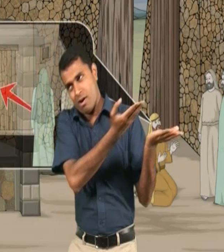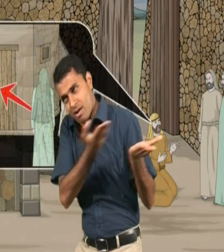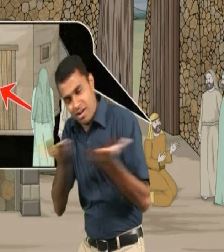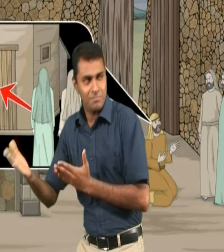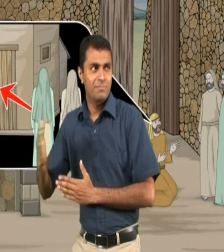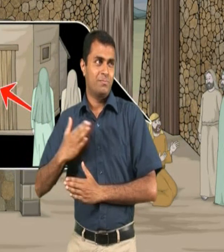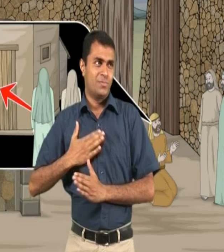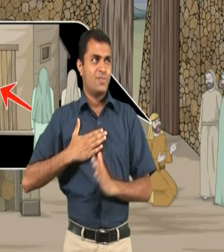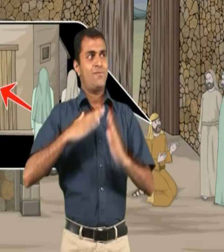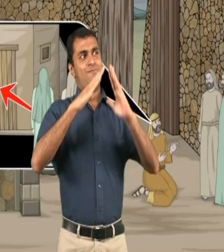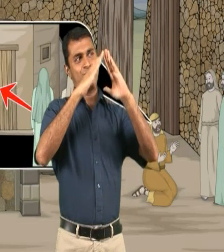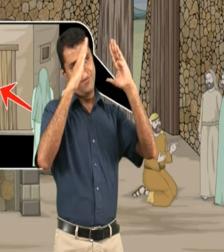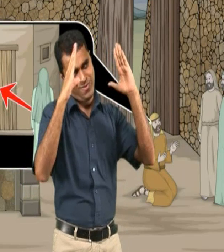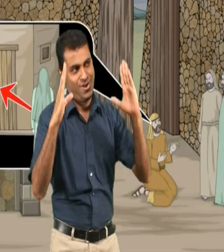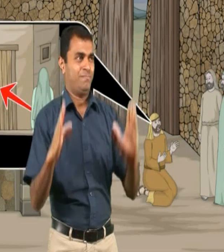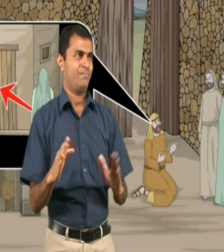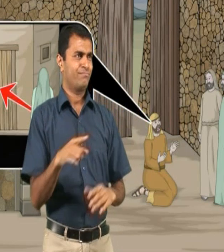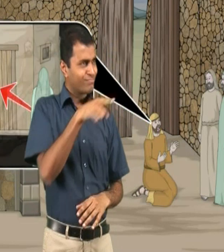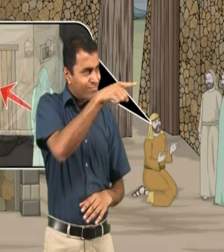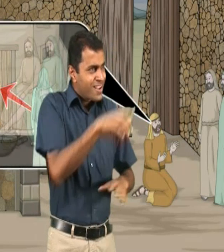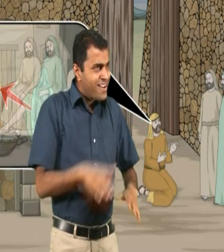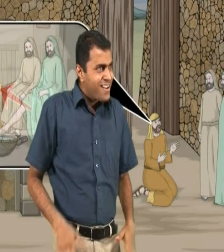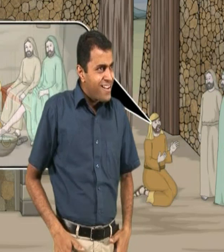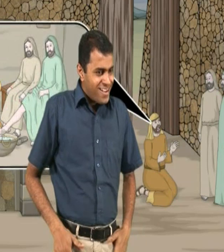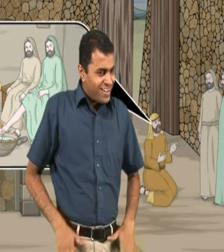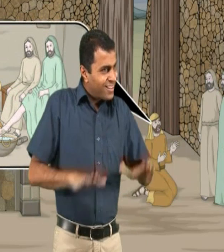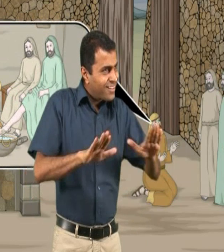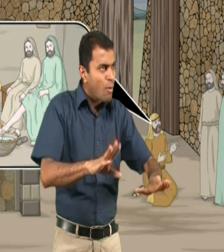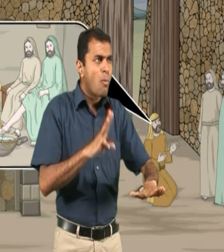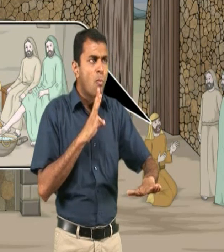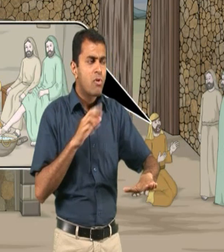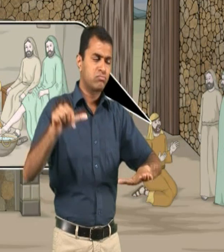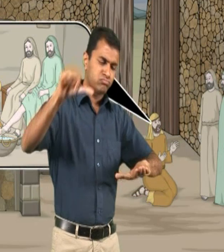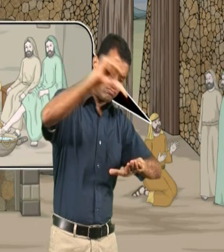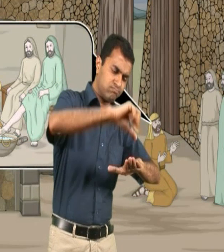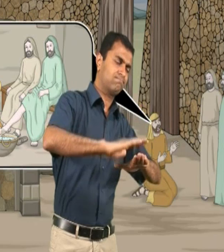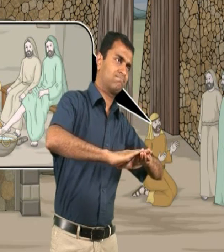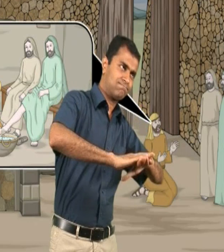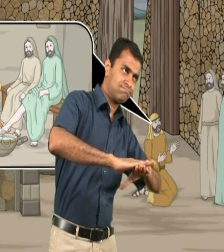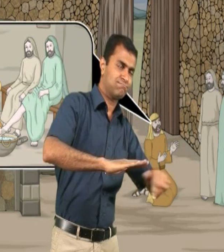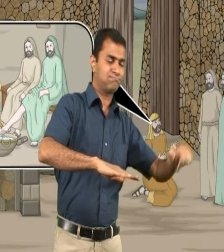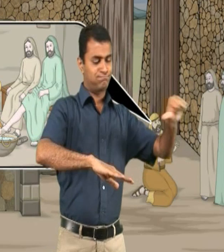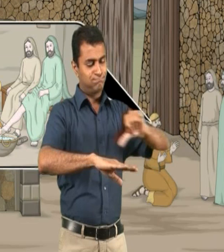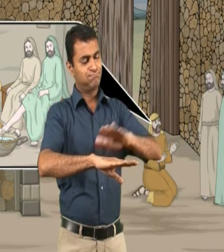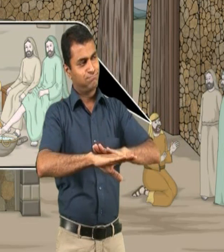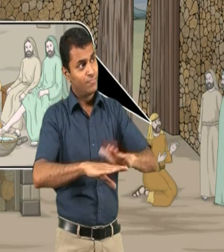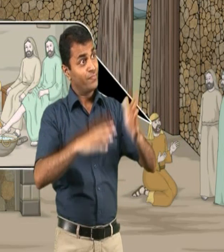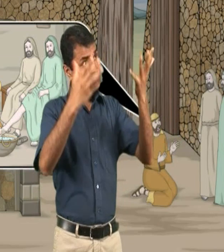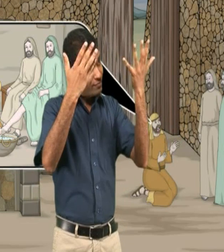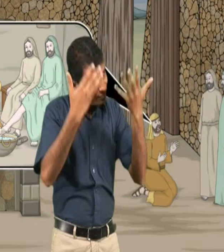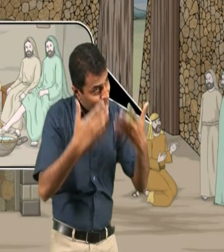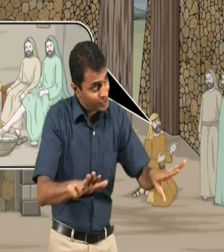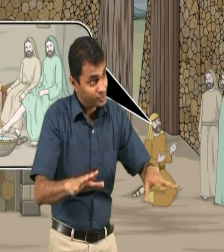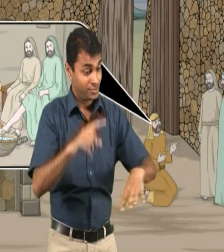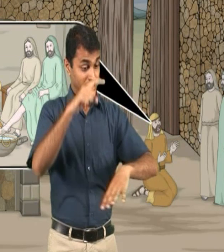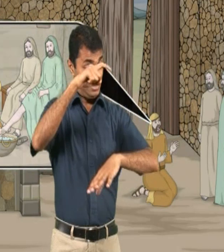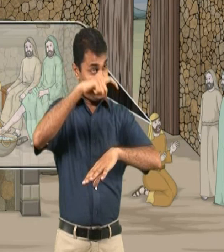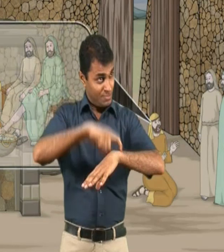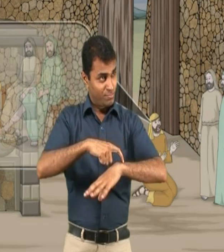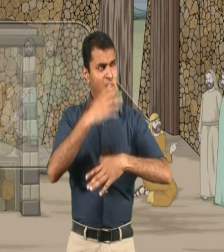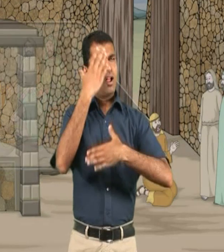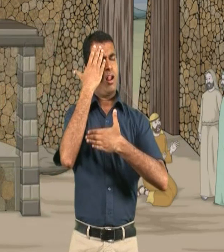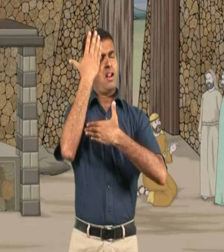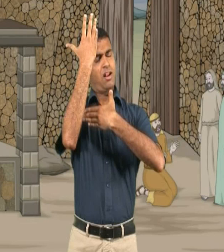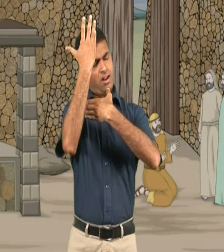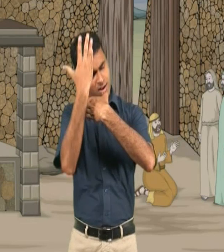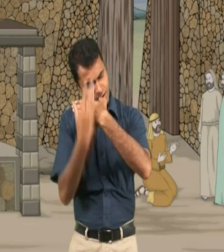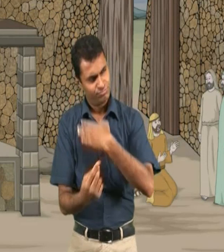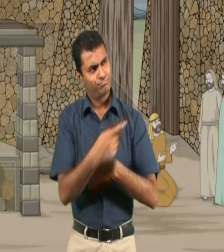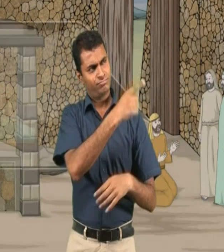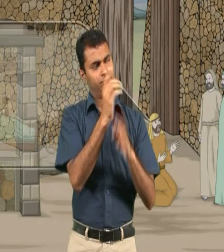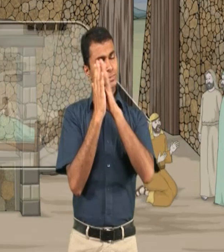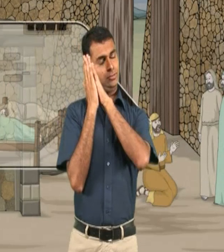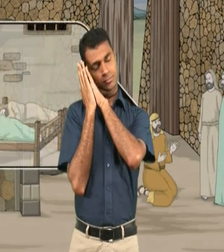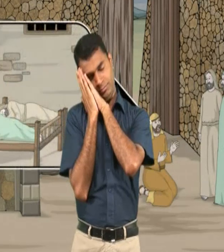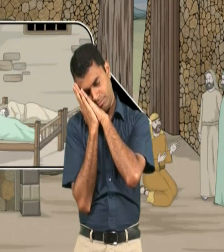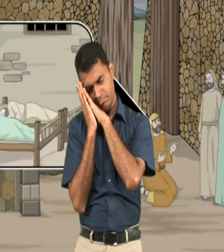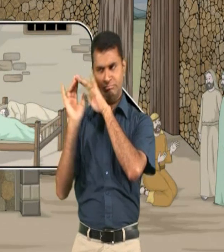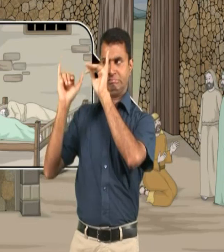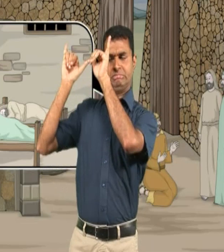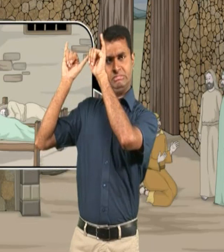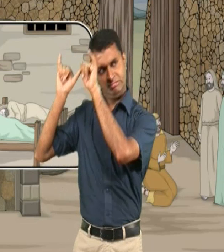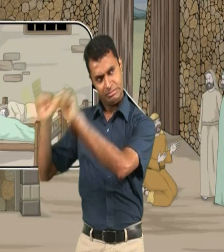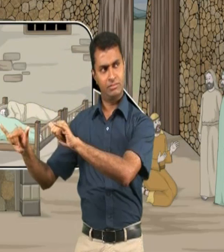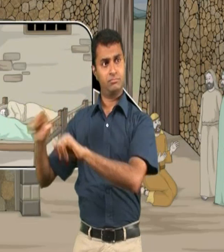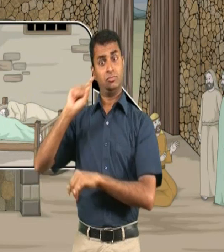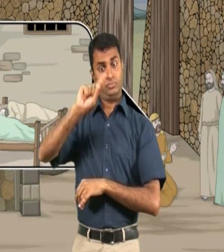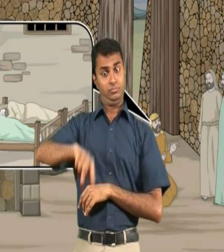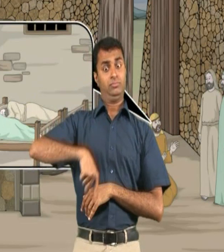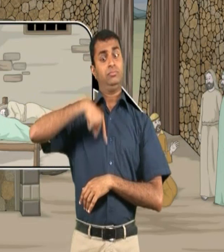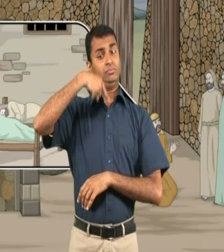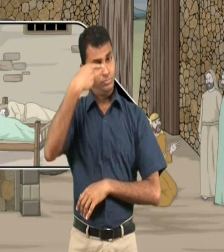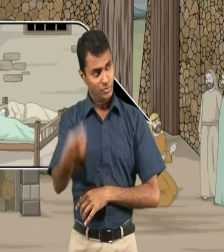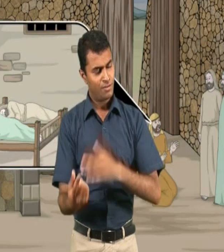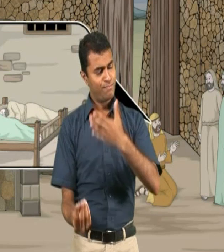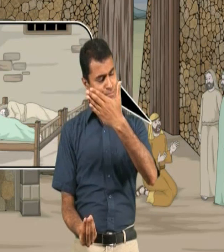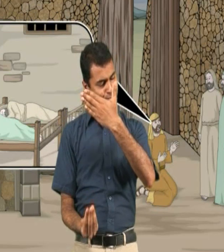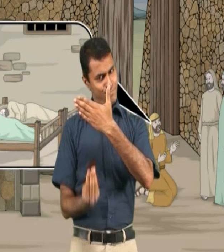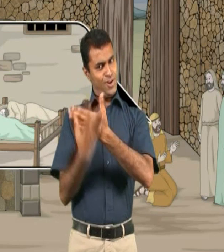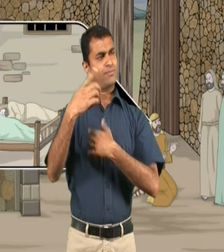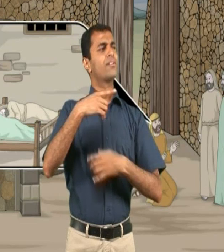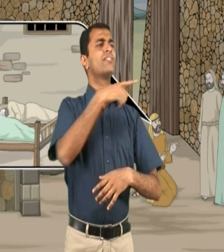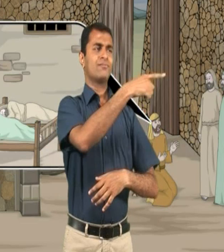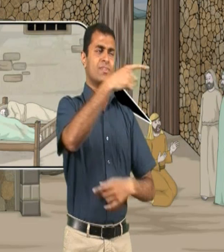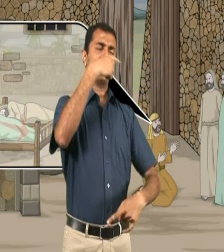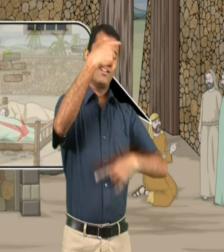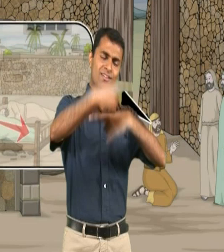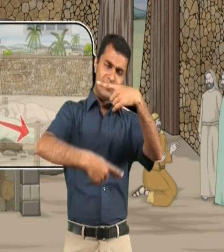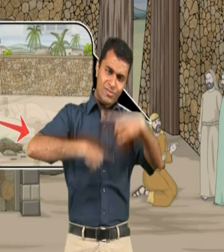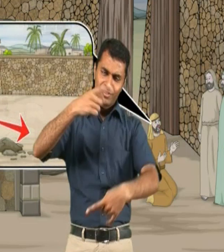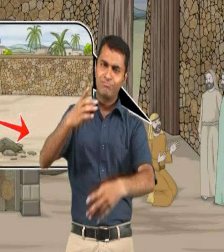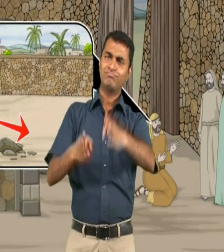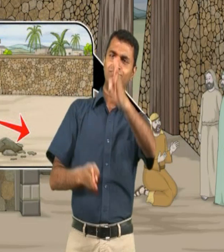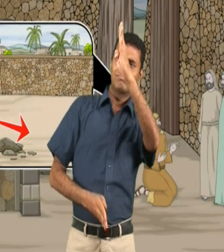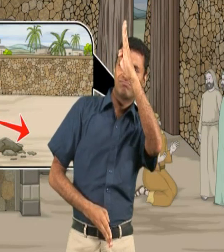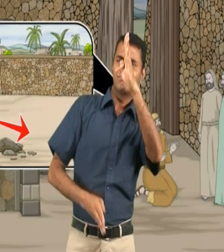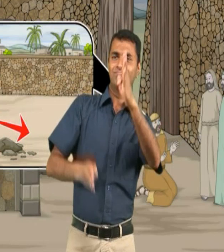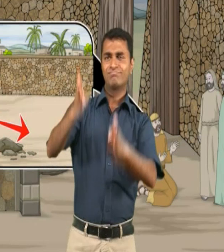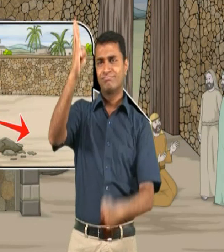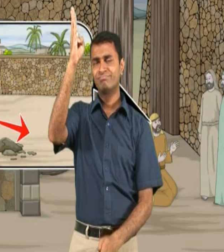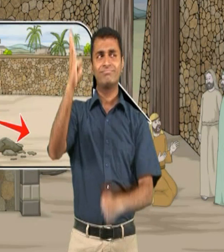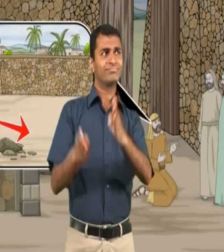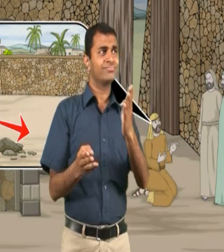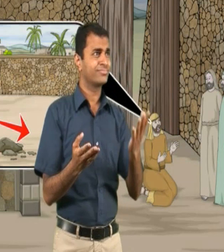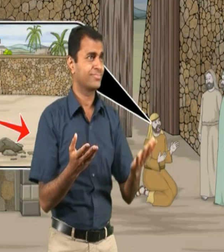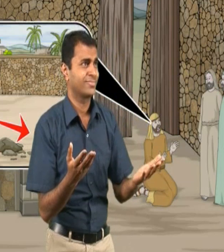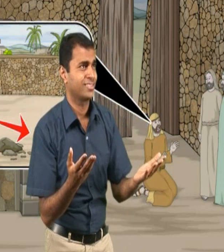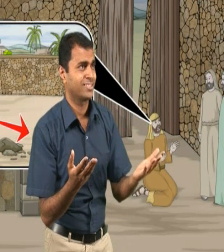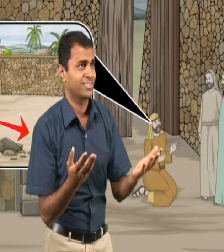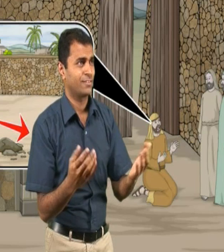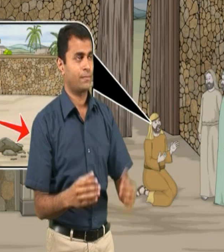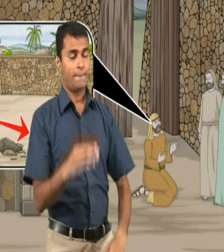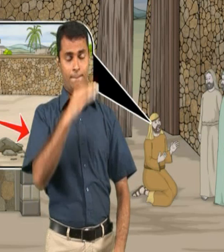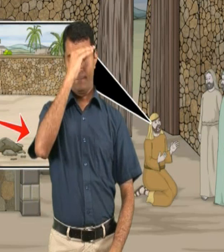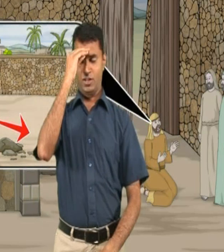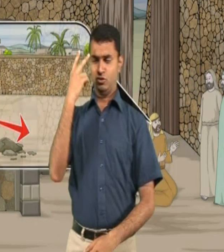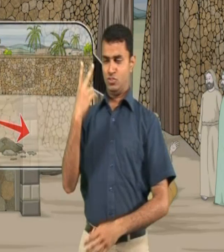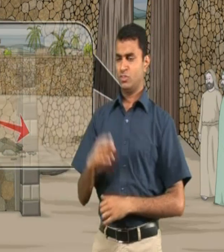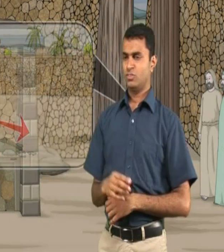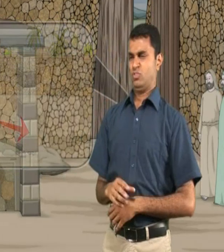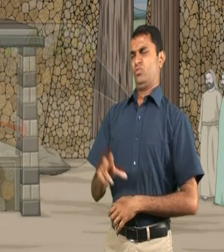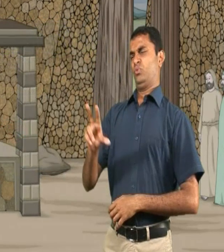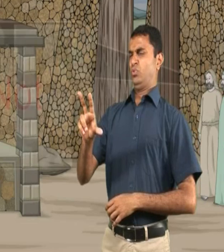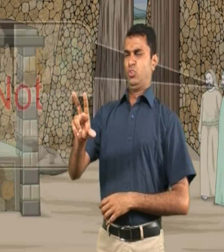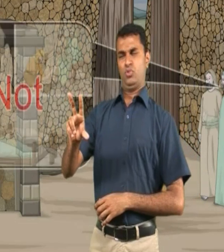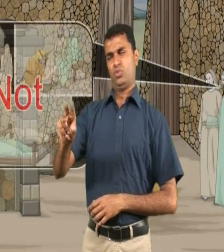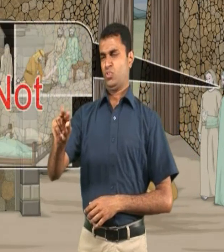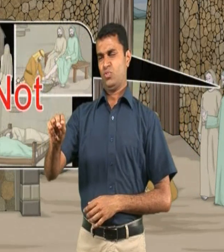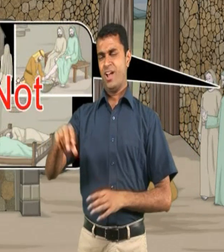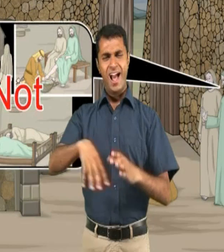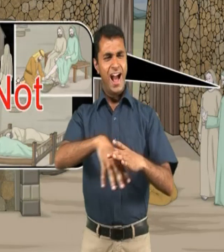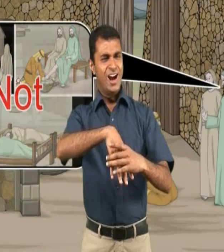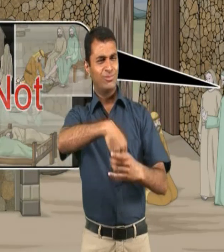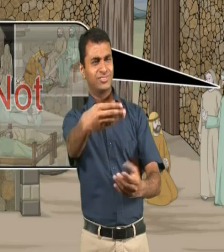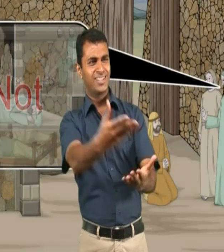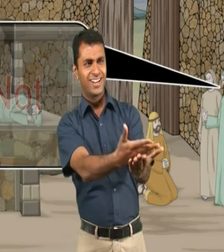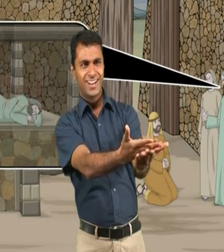wash your feet and spend the night. Then you can rise early and go on your way.”